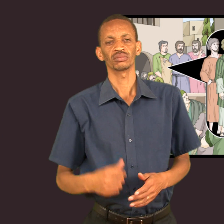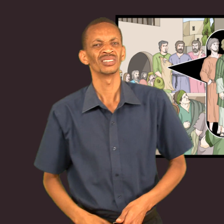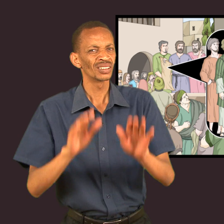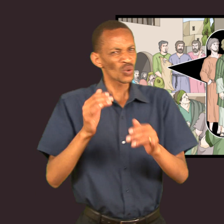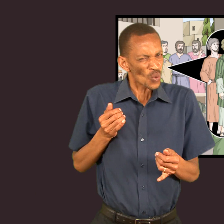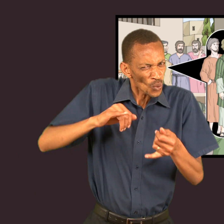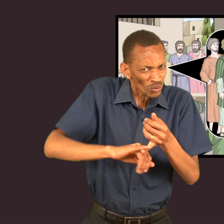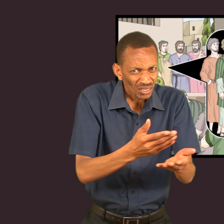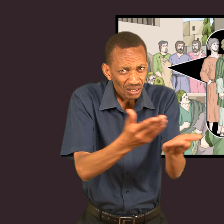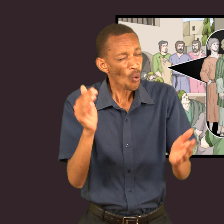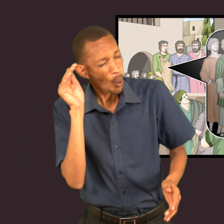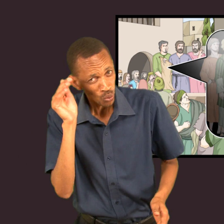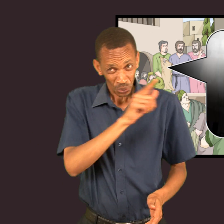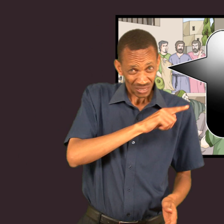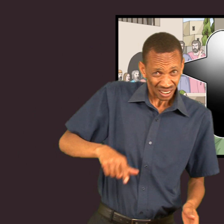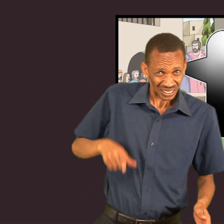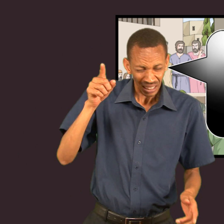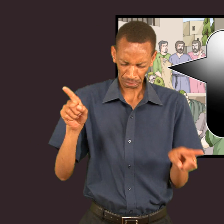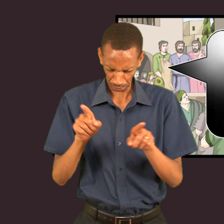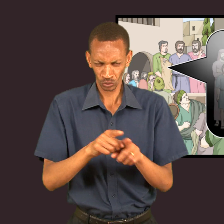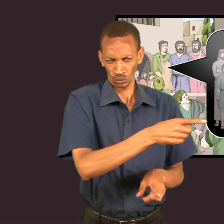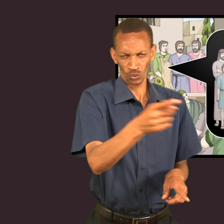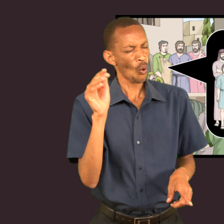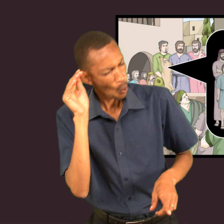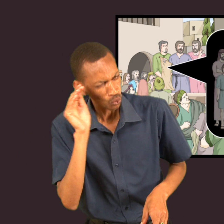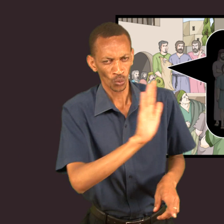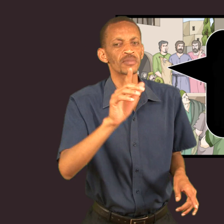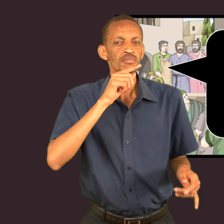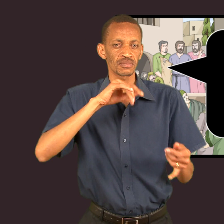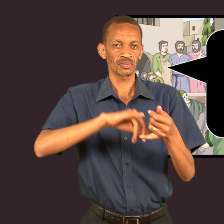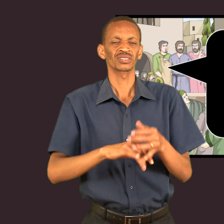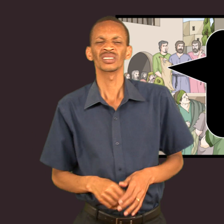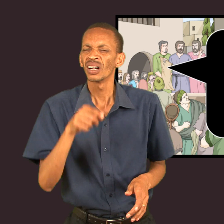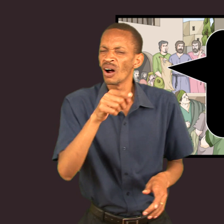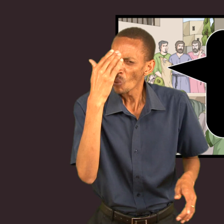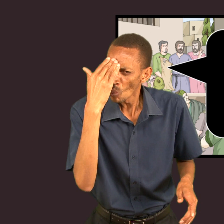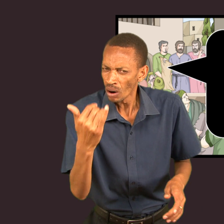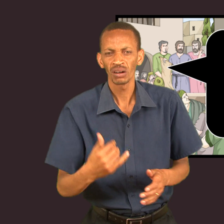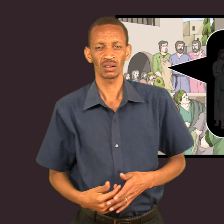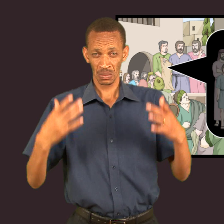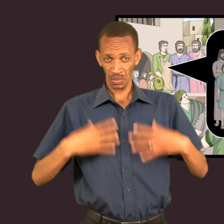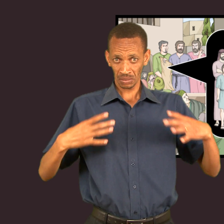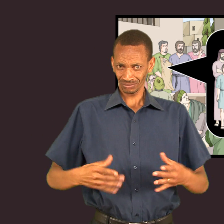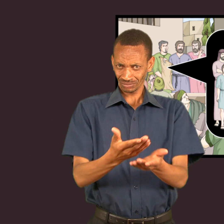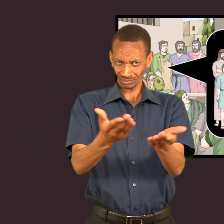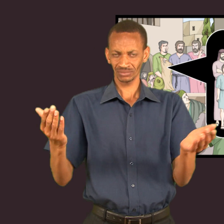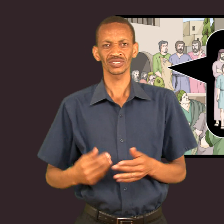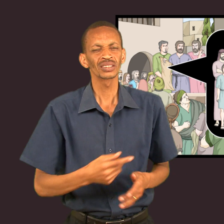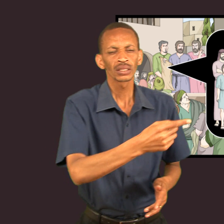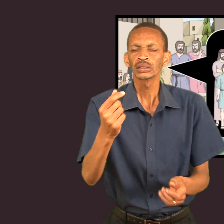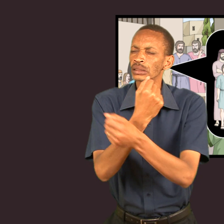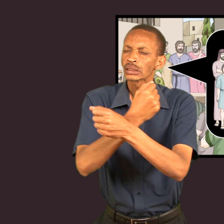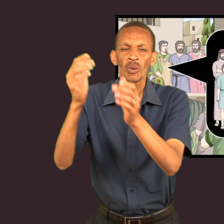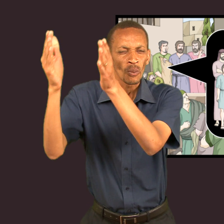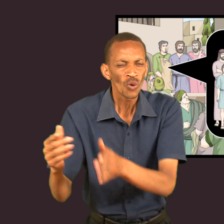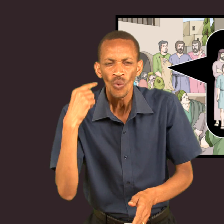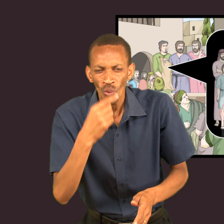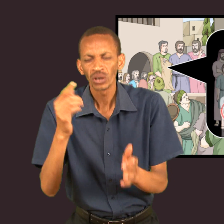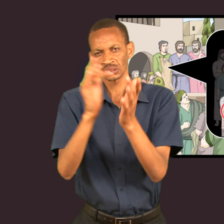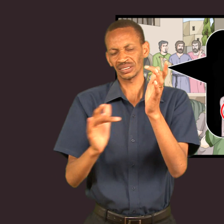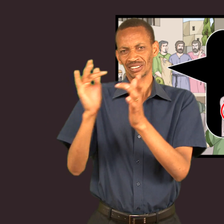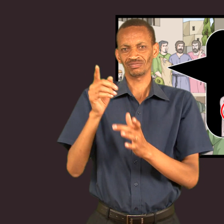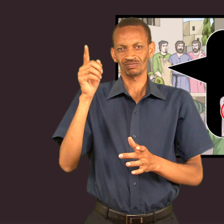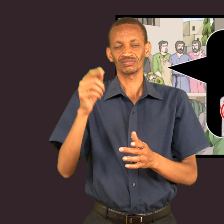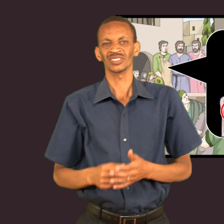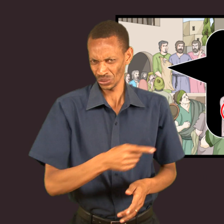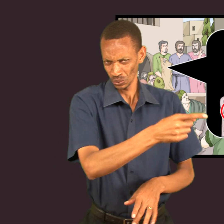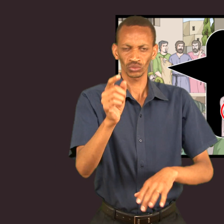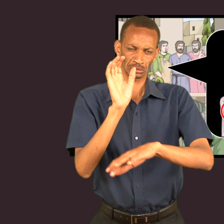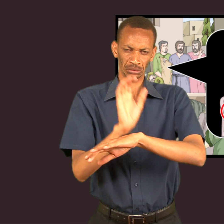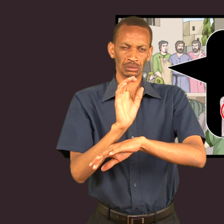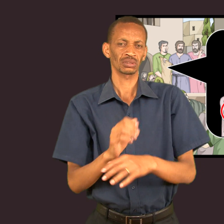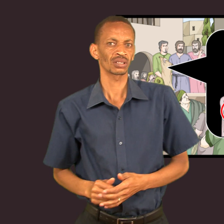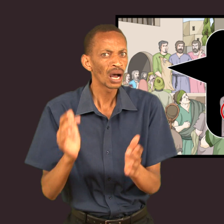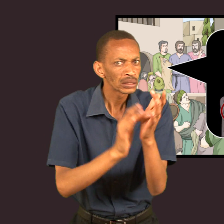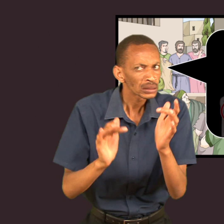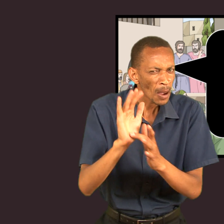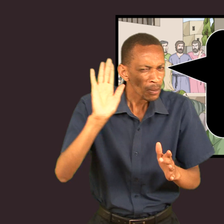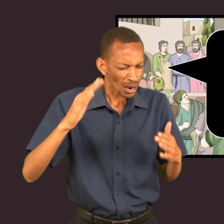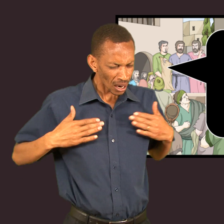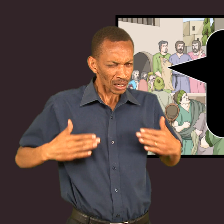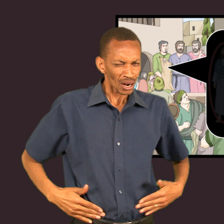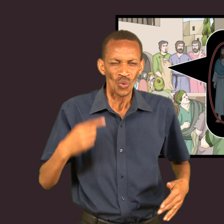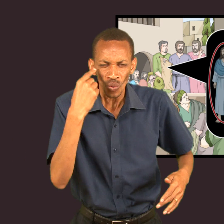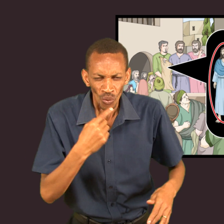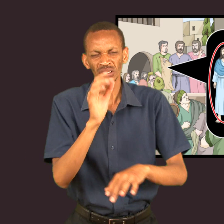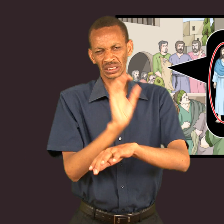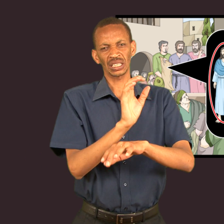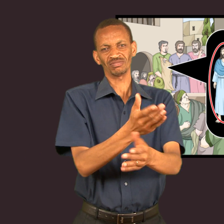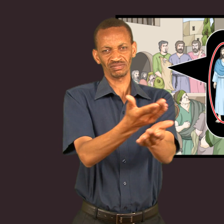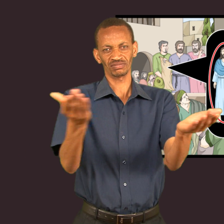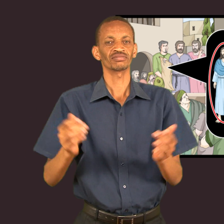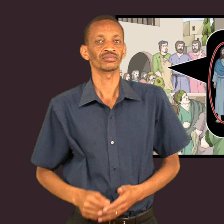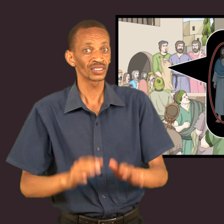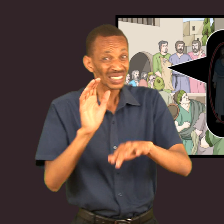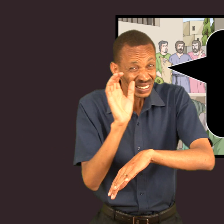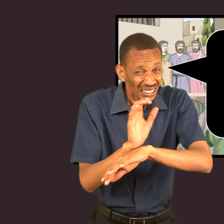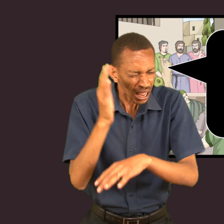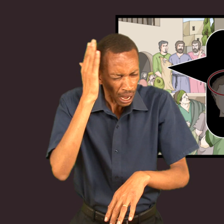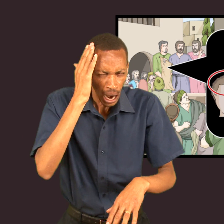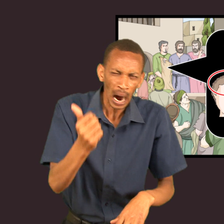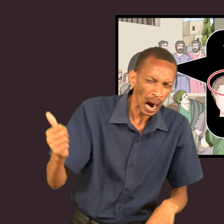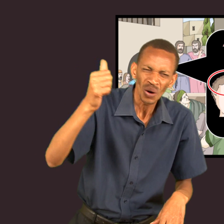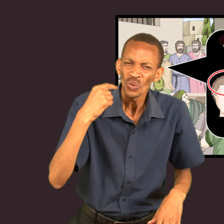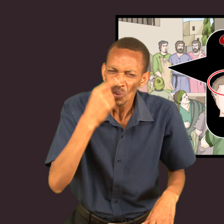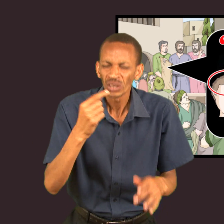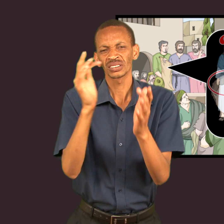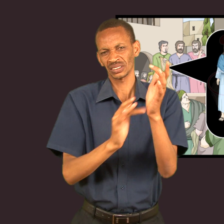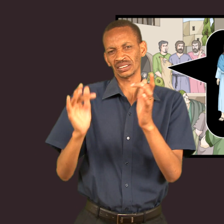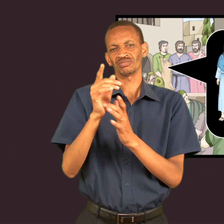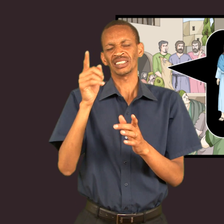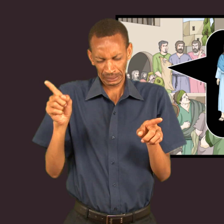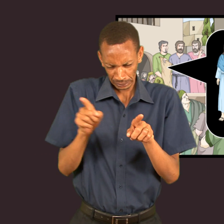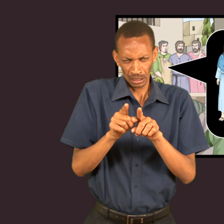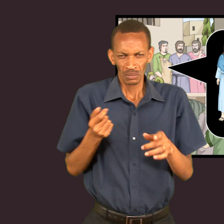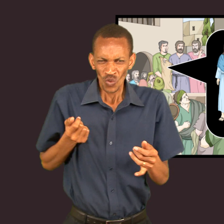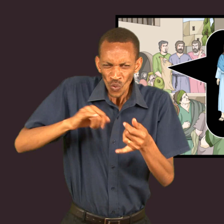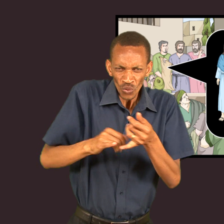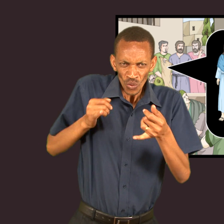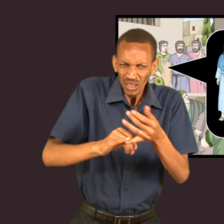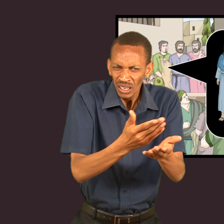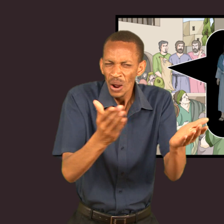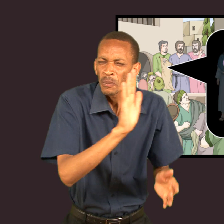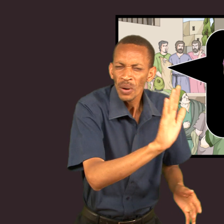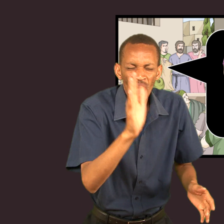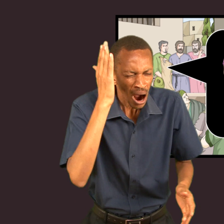For the husband is the head of the wife as Christ is the head of the church, His body, of which He is the Savior.